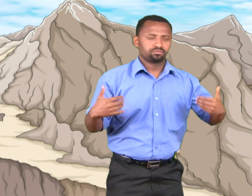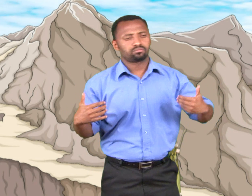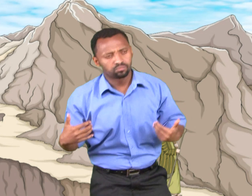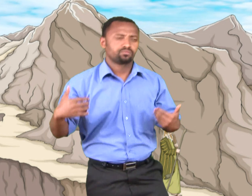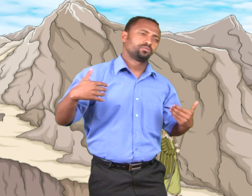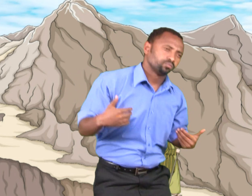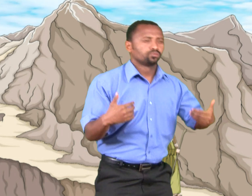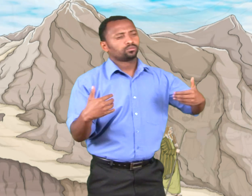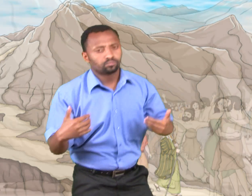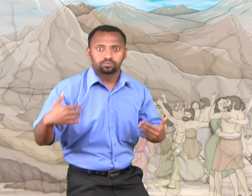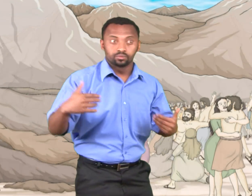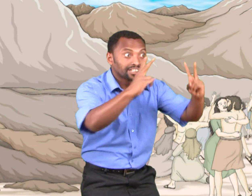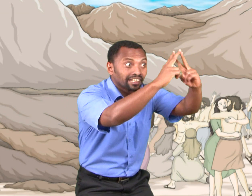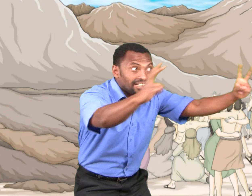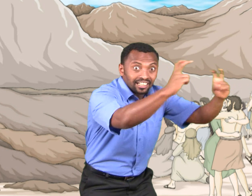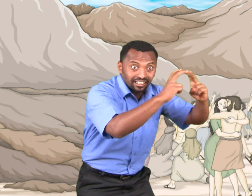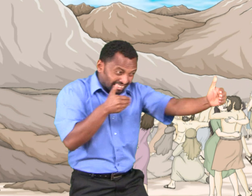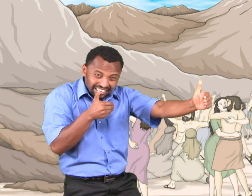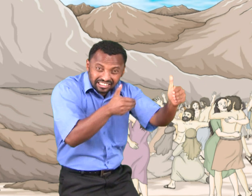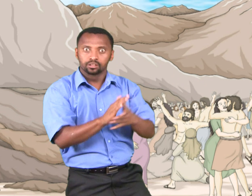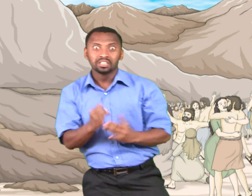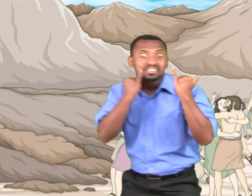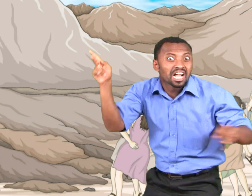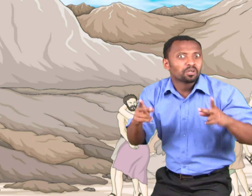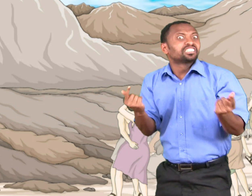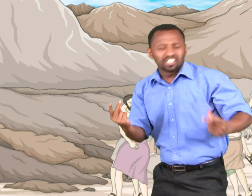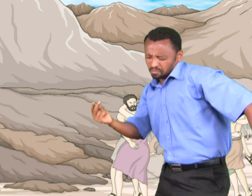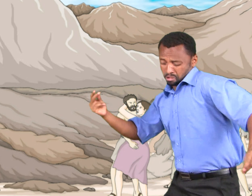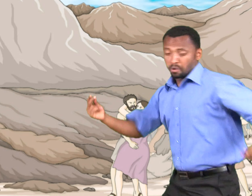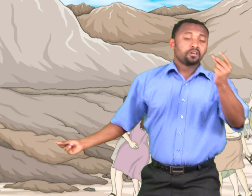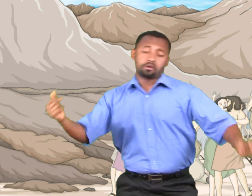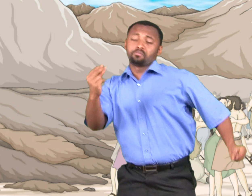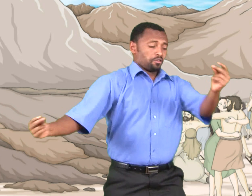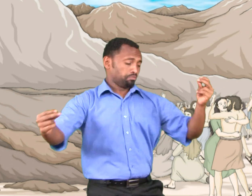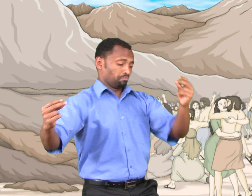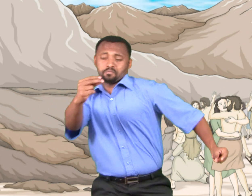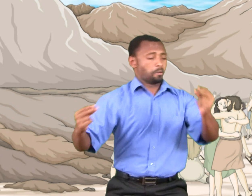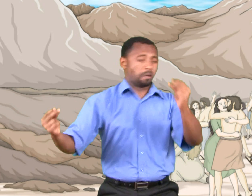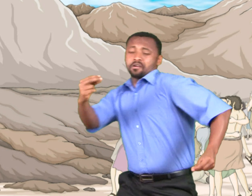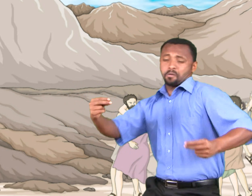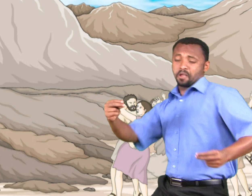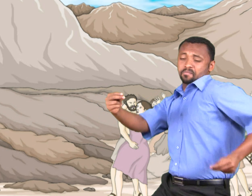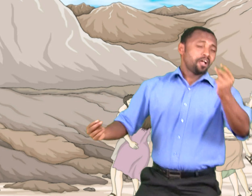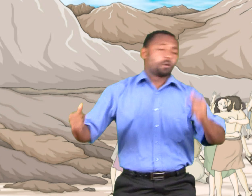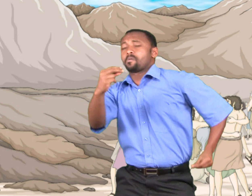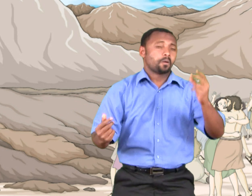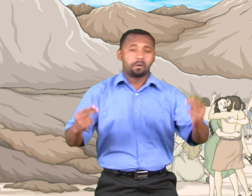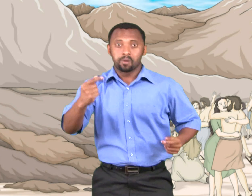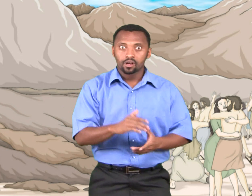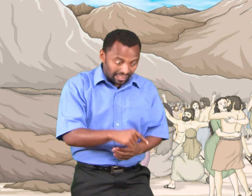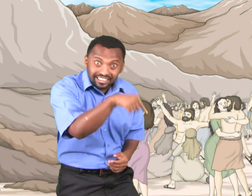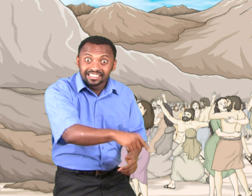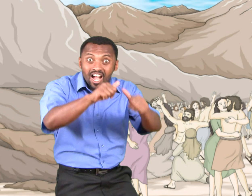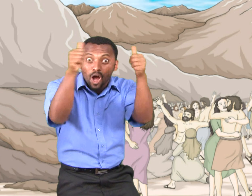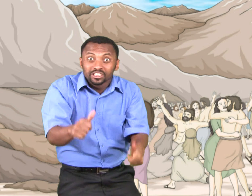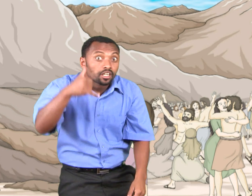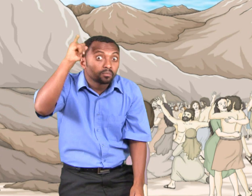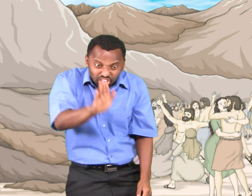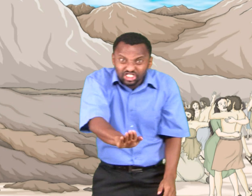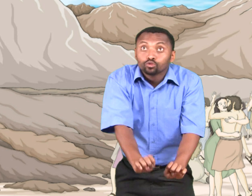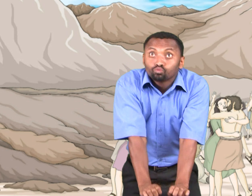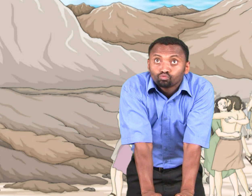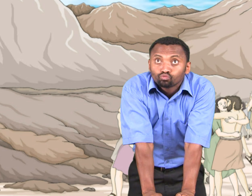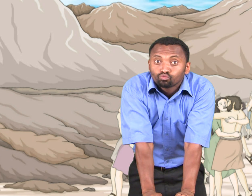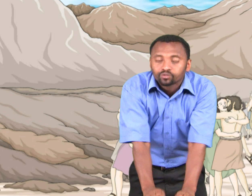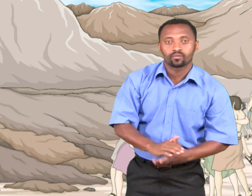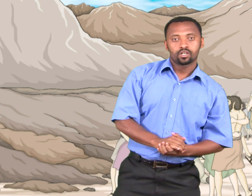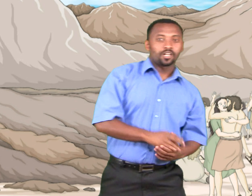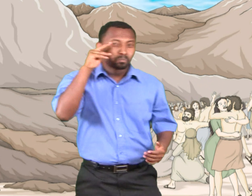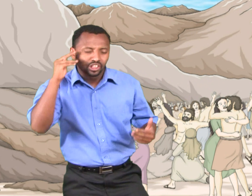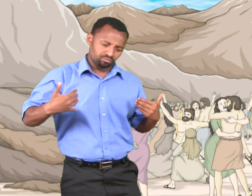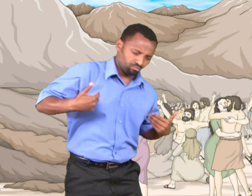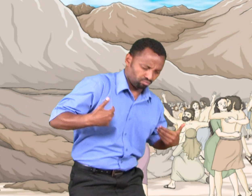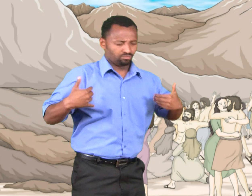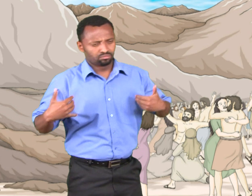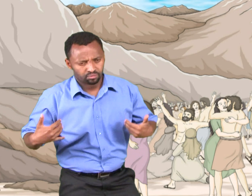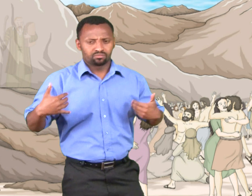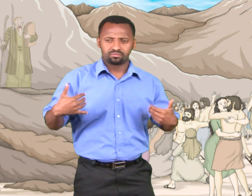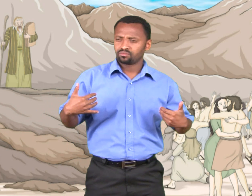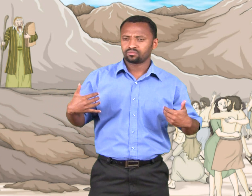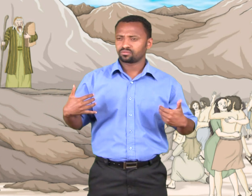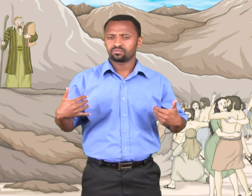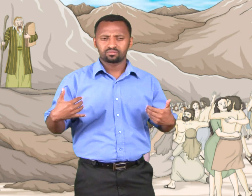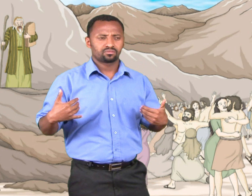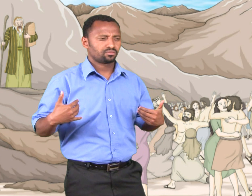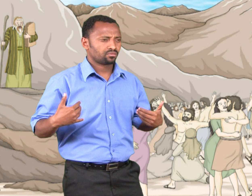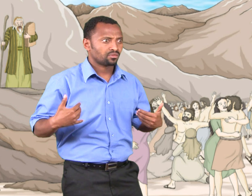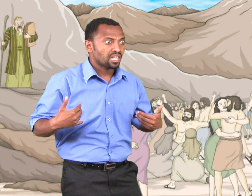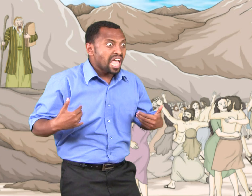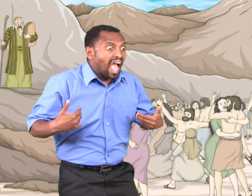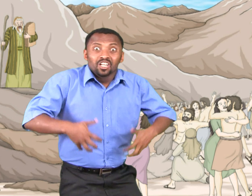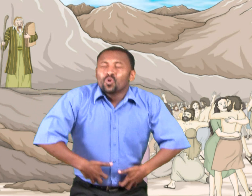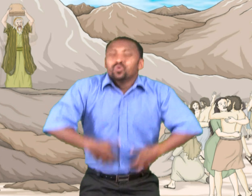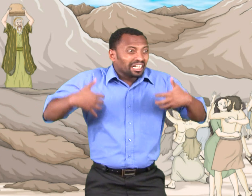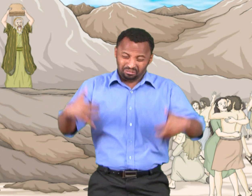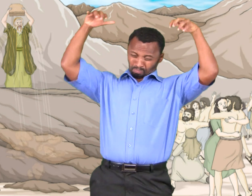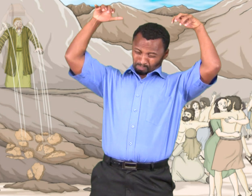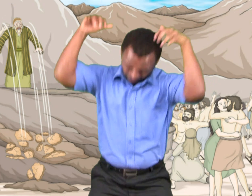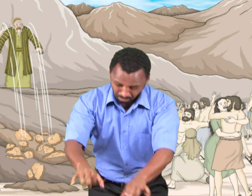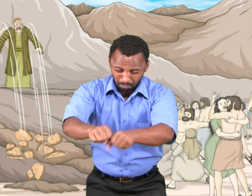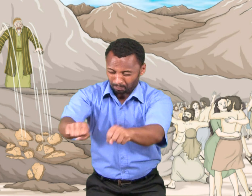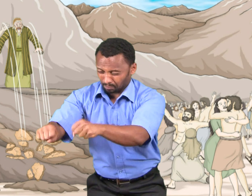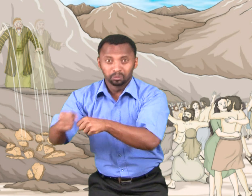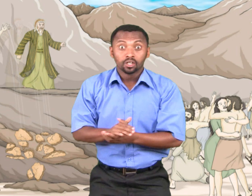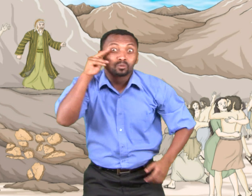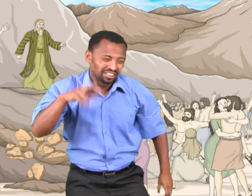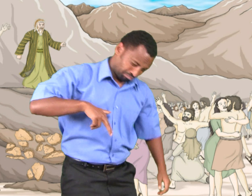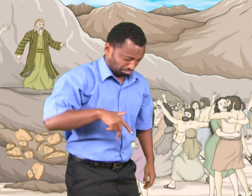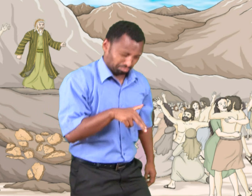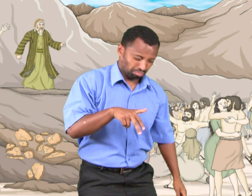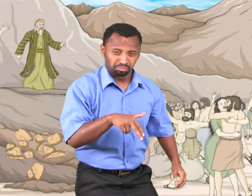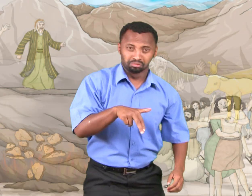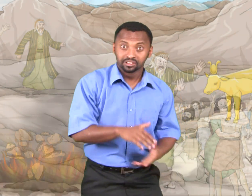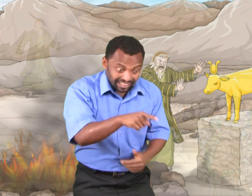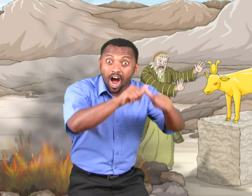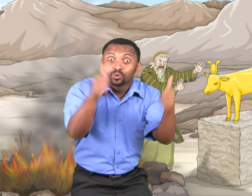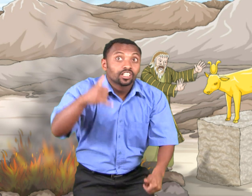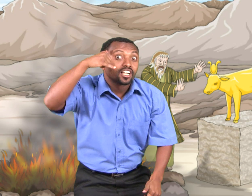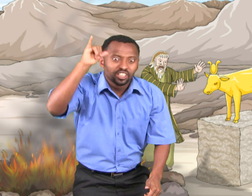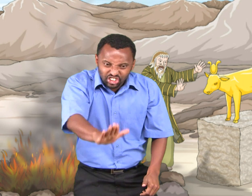As Moses approached the camp and saw the calf and the dancing, he burned with anger and threw the tablets out of his hands, shattering them at the base of the mountain.